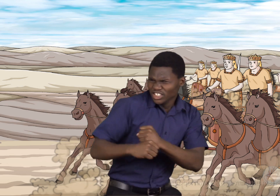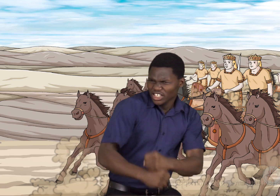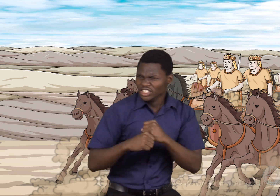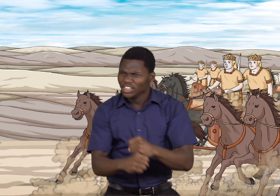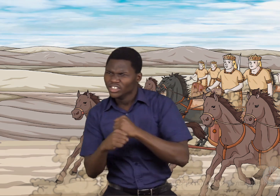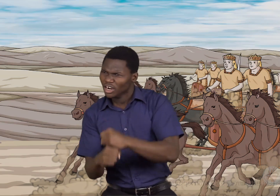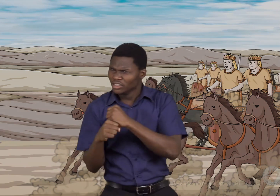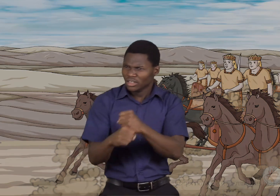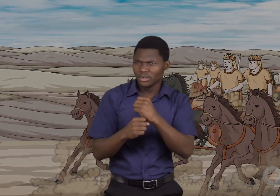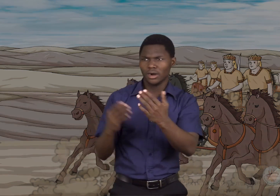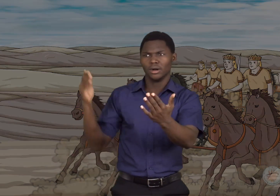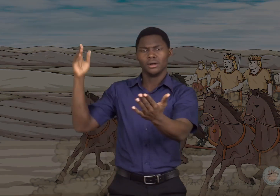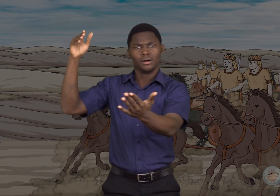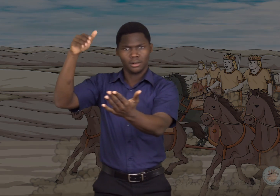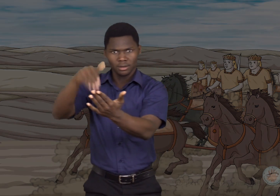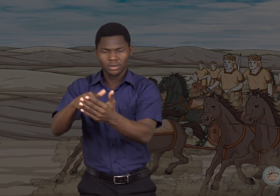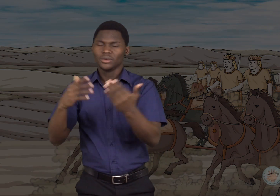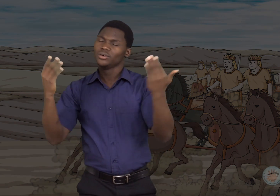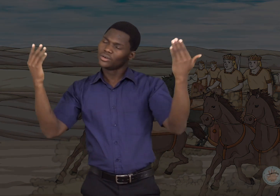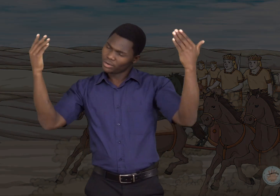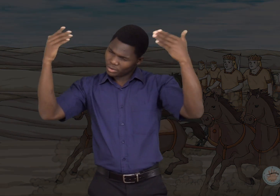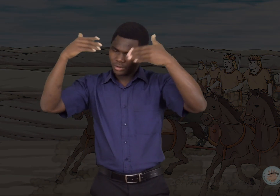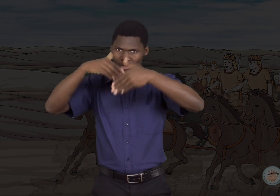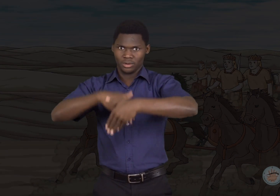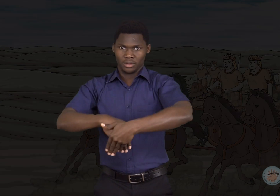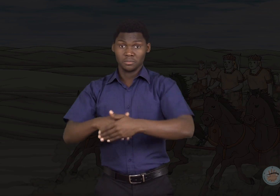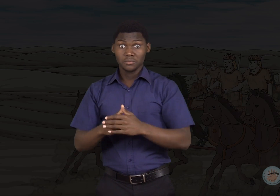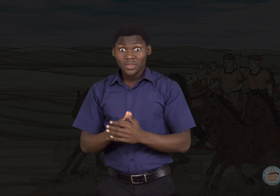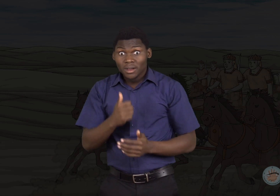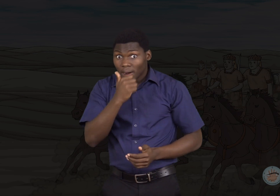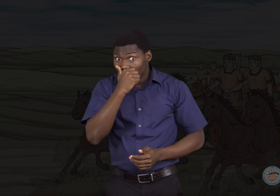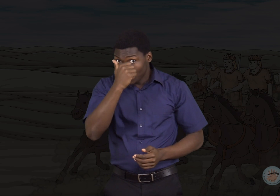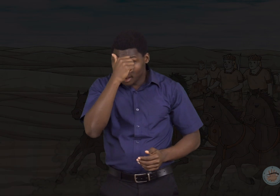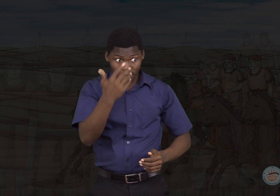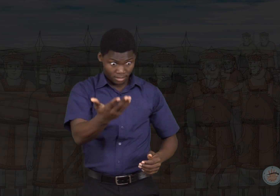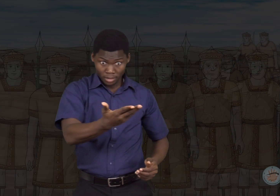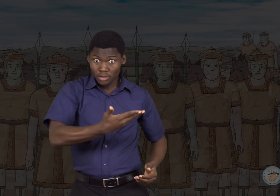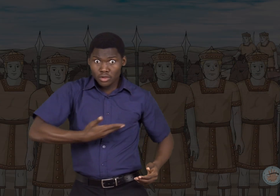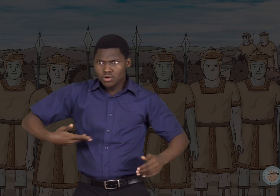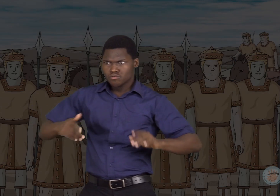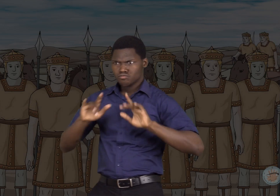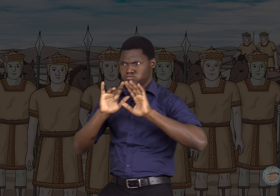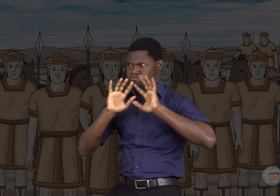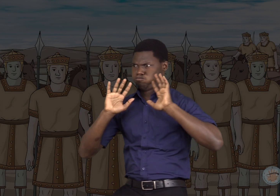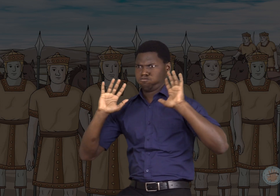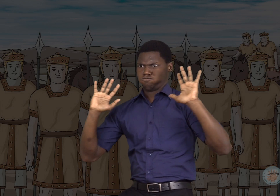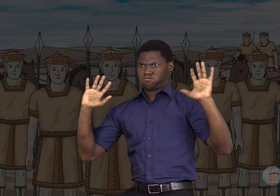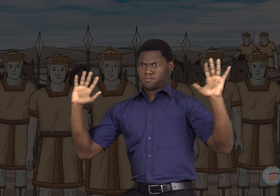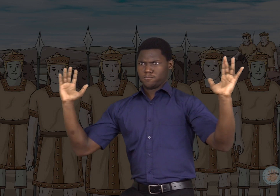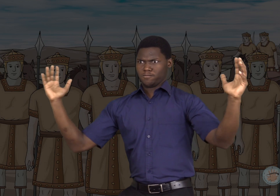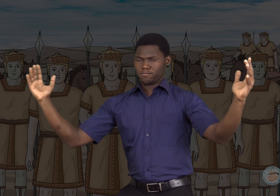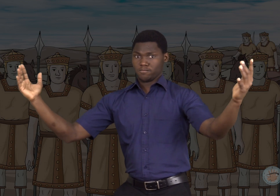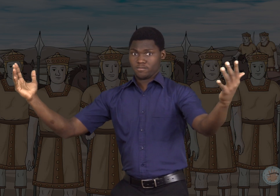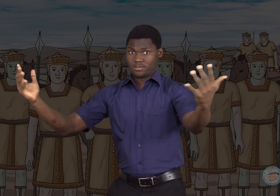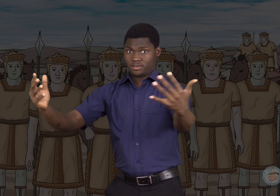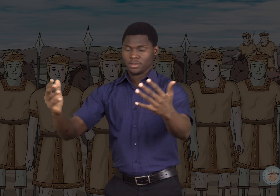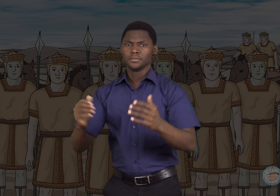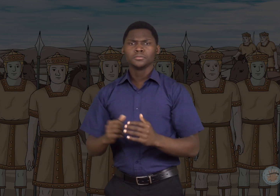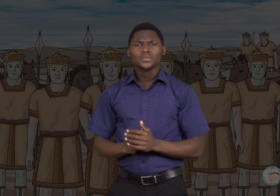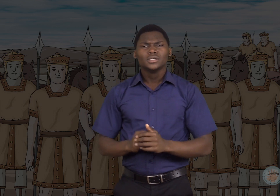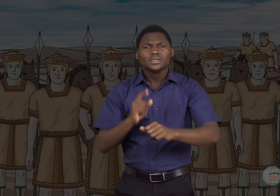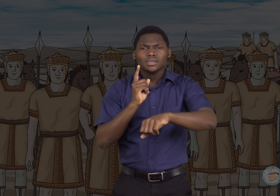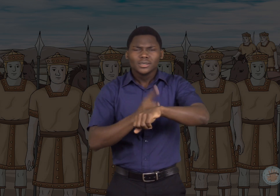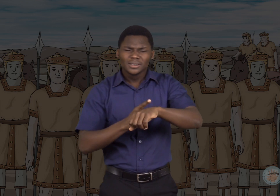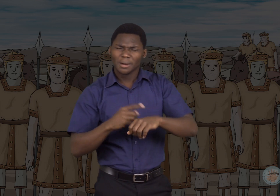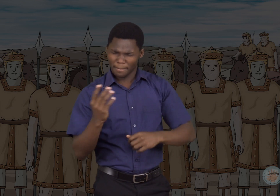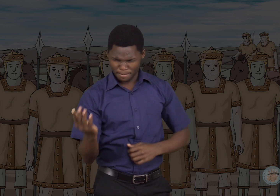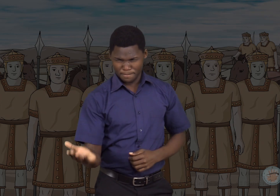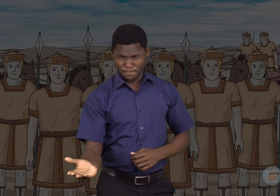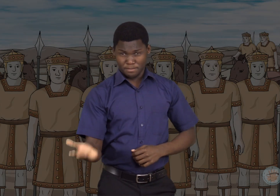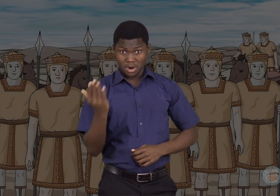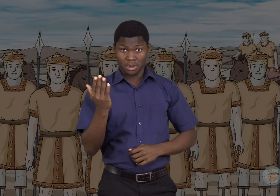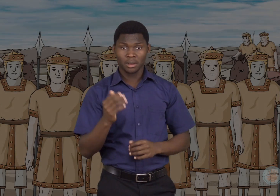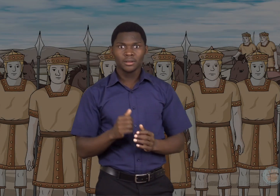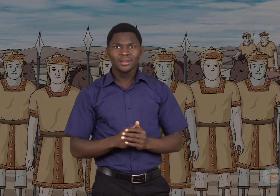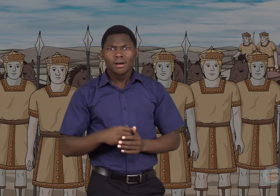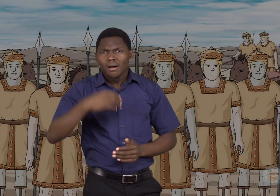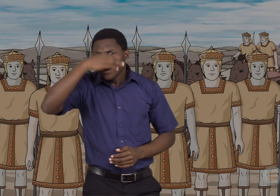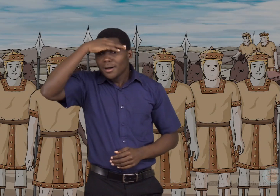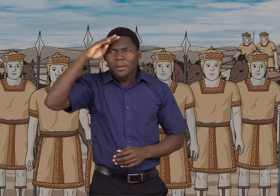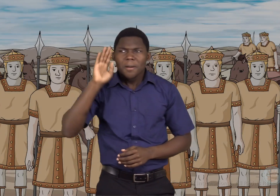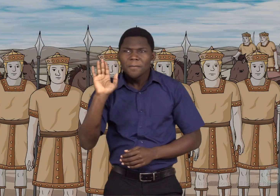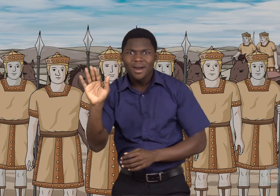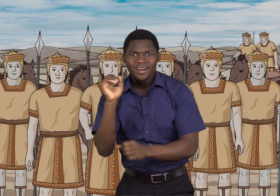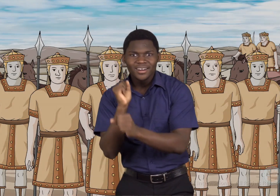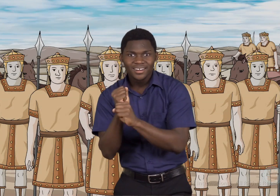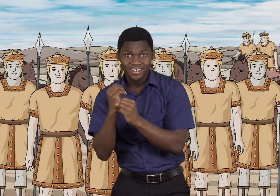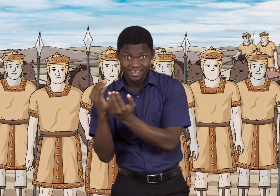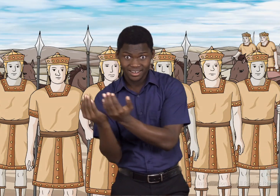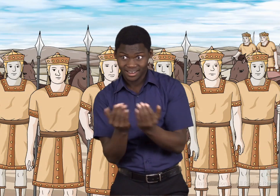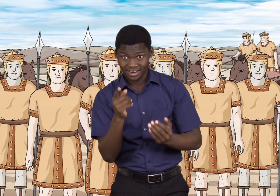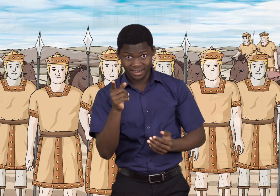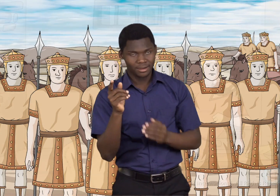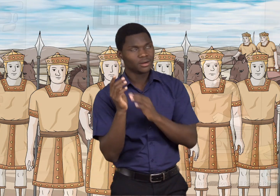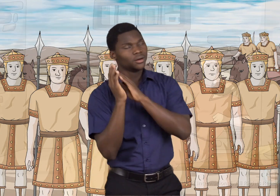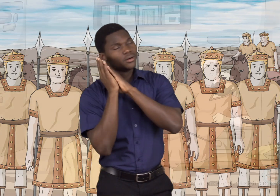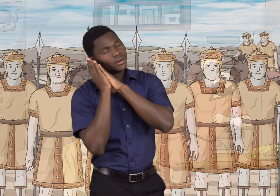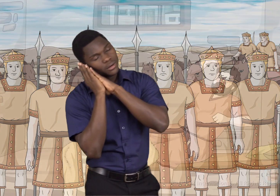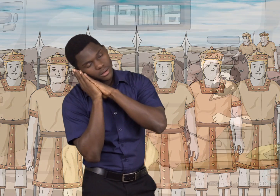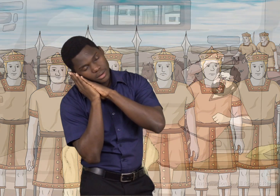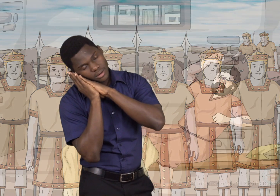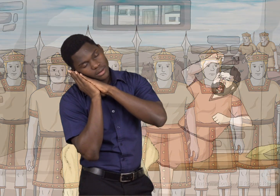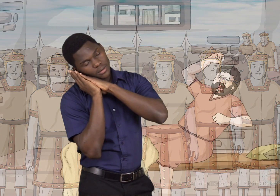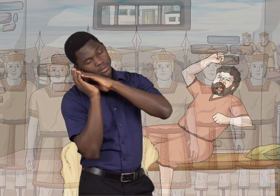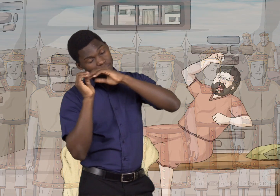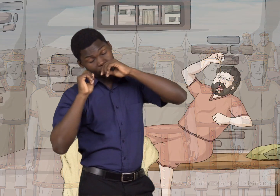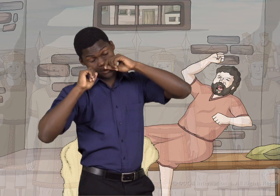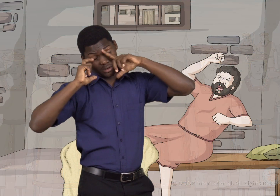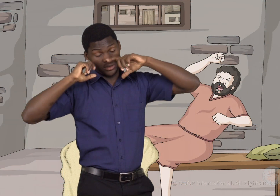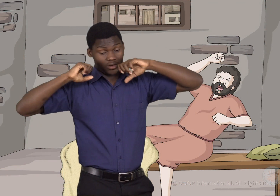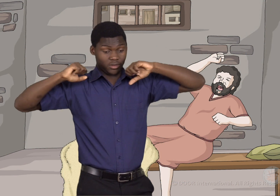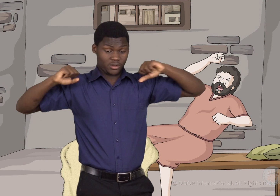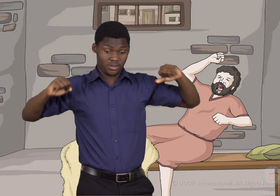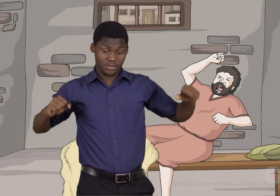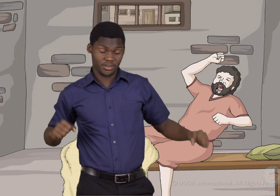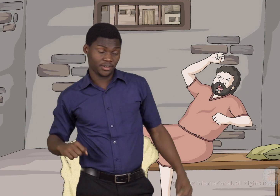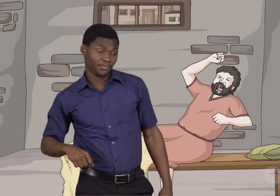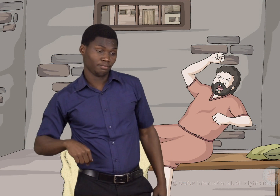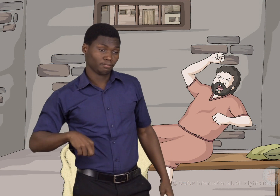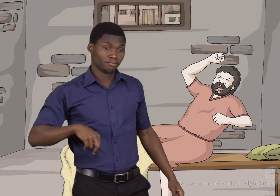They went there by night and surrounded the city.